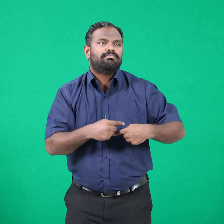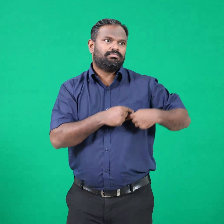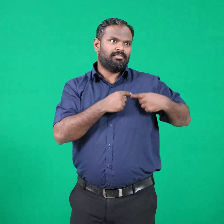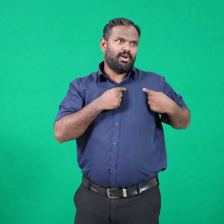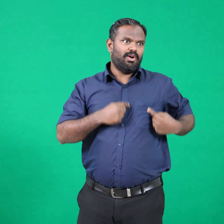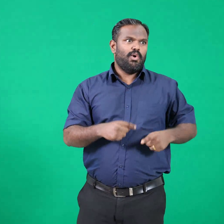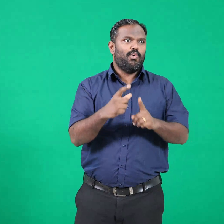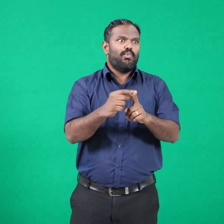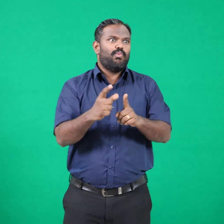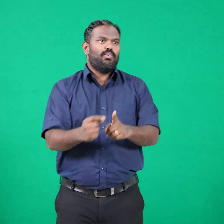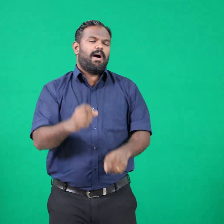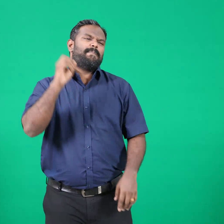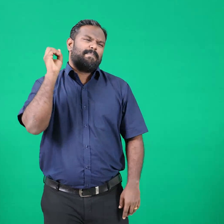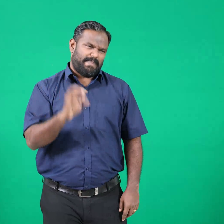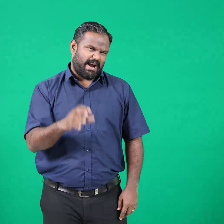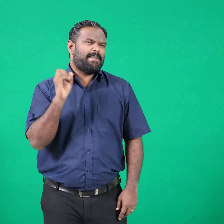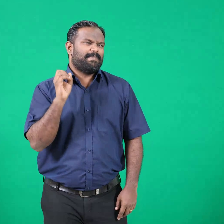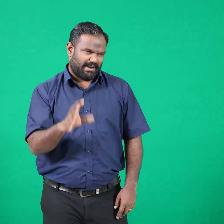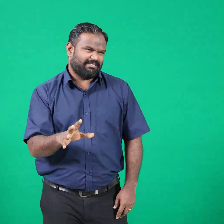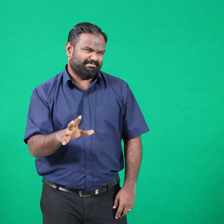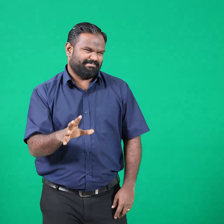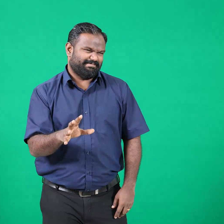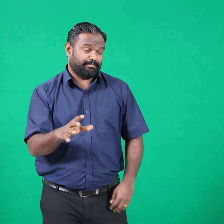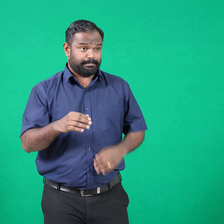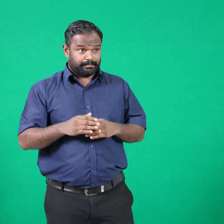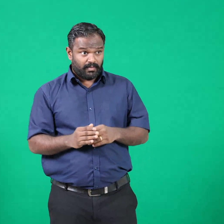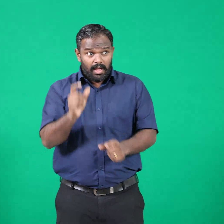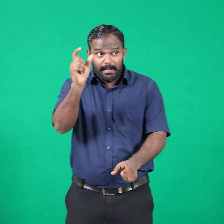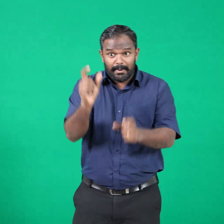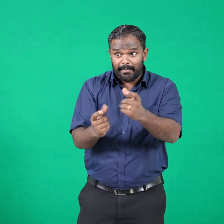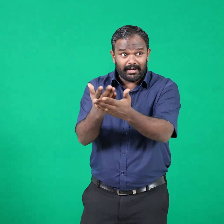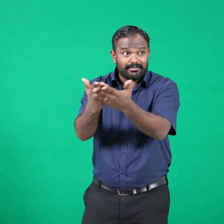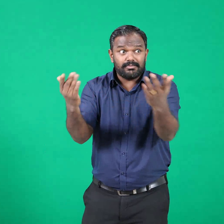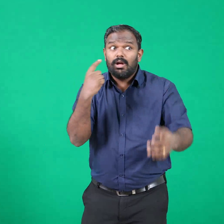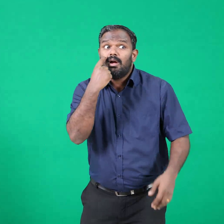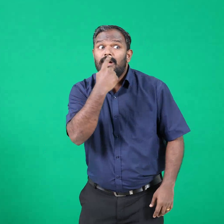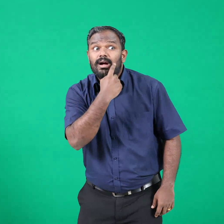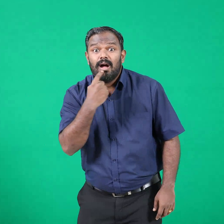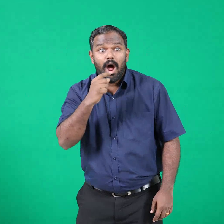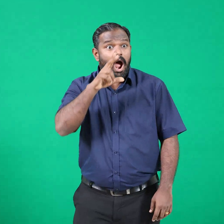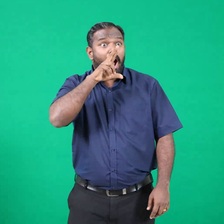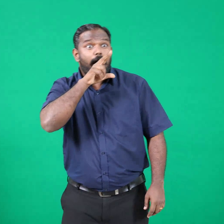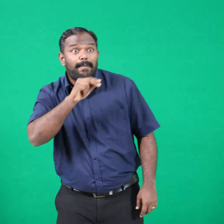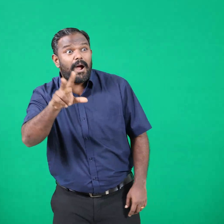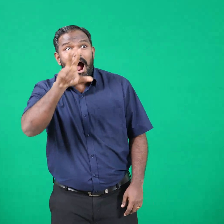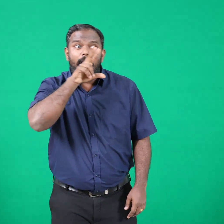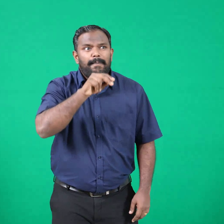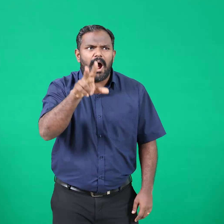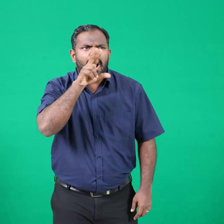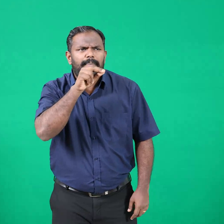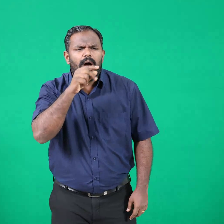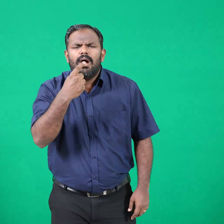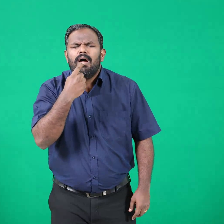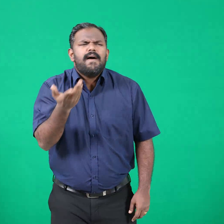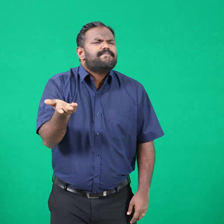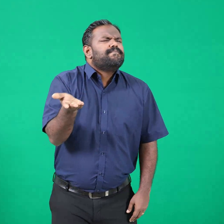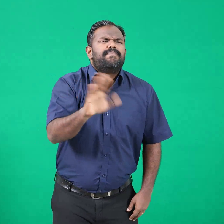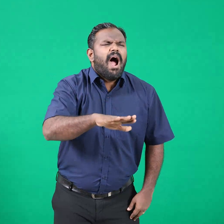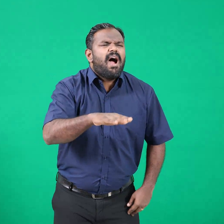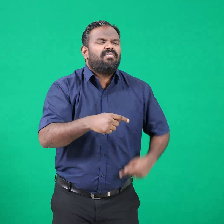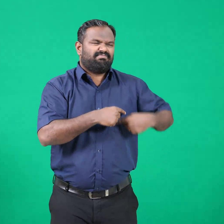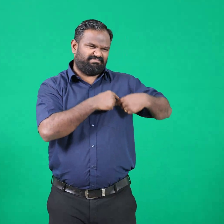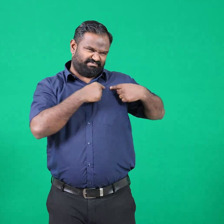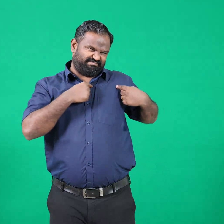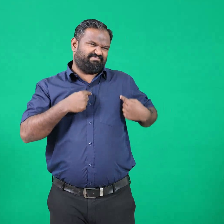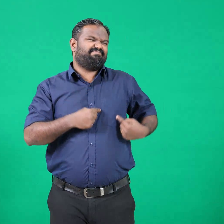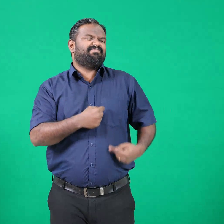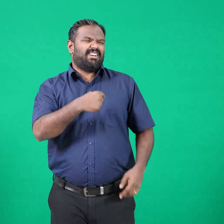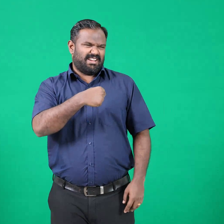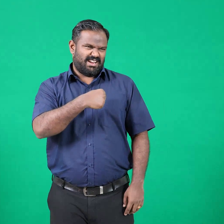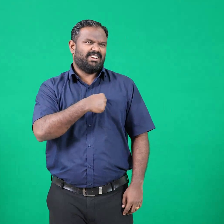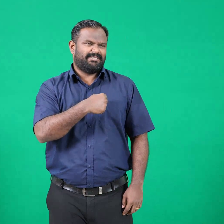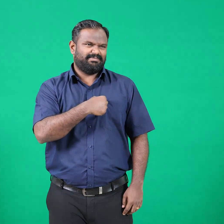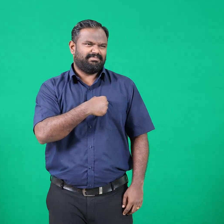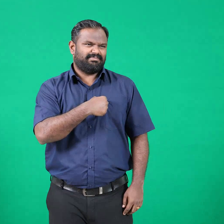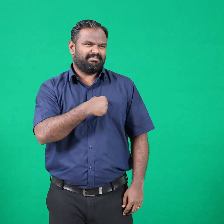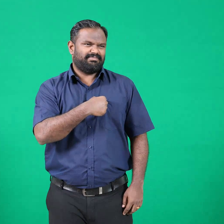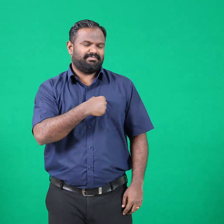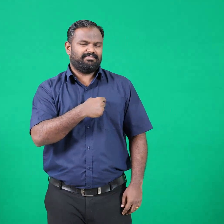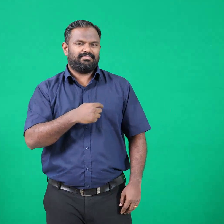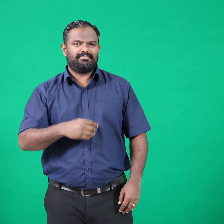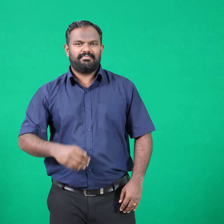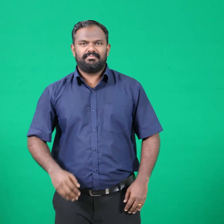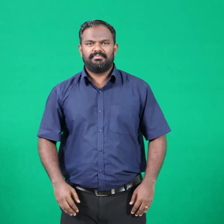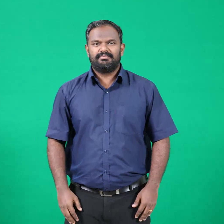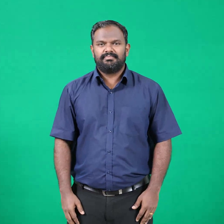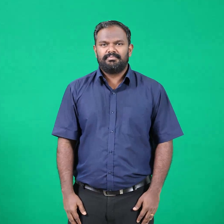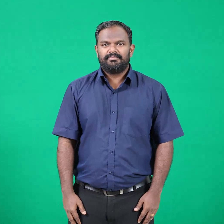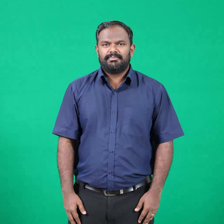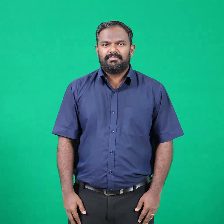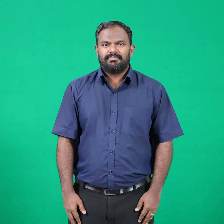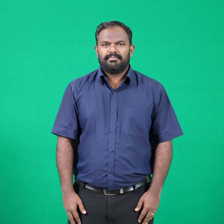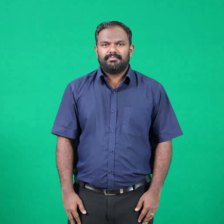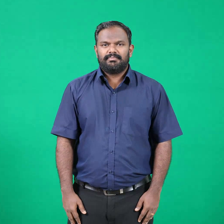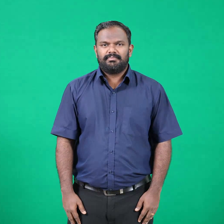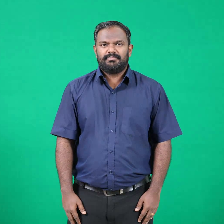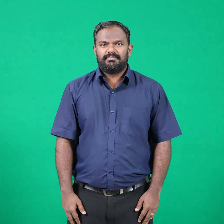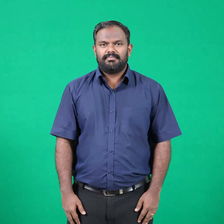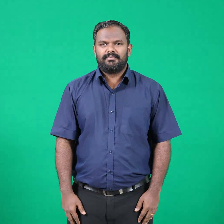For out of the overflow of the heart, the mouth speaks.